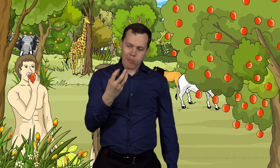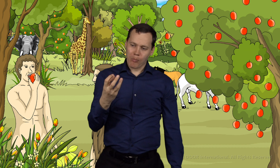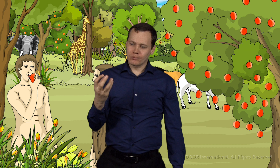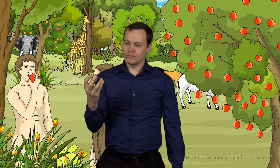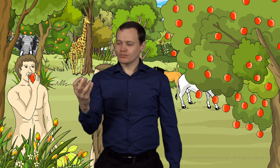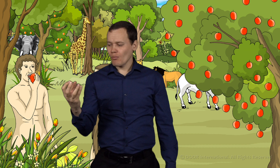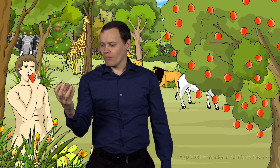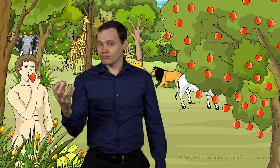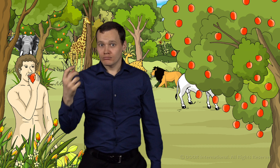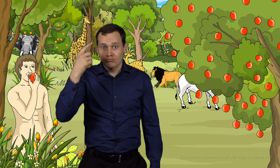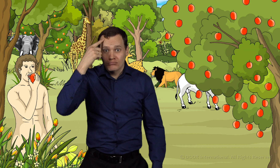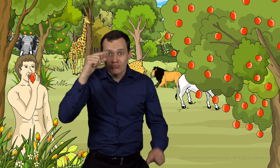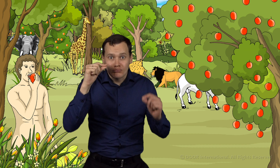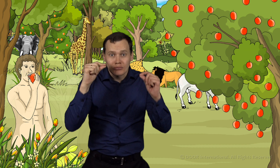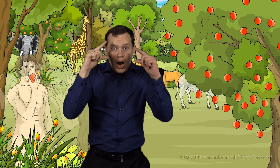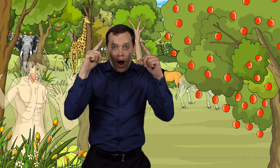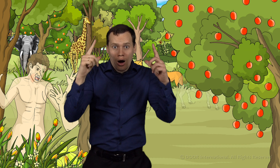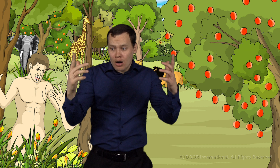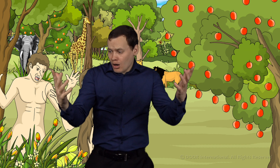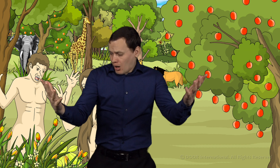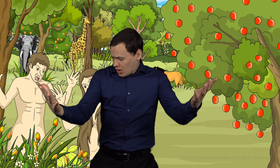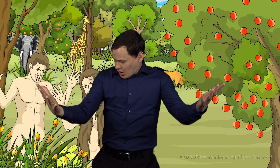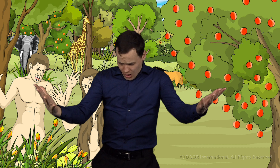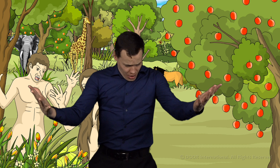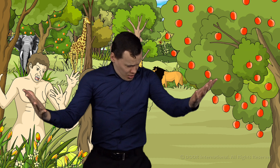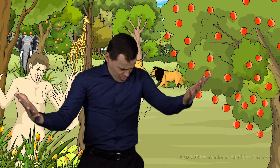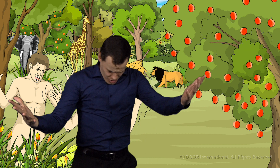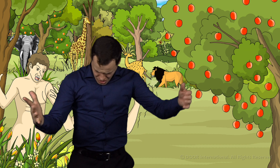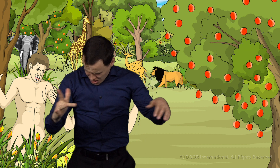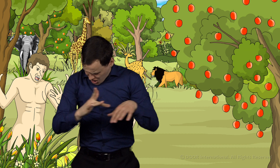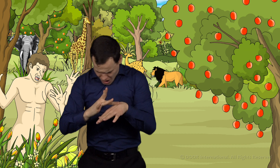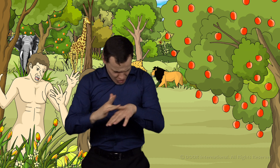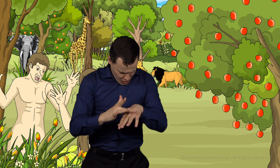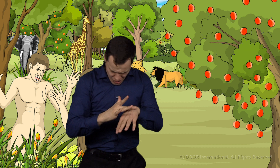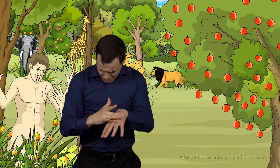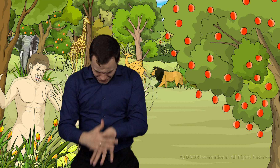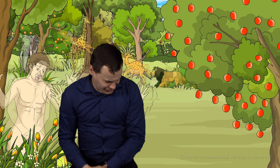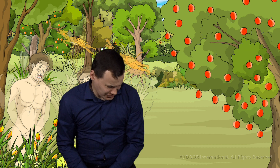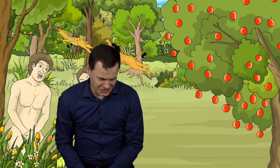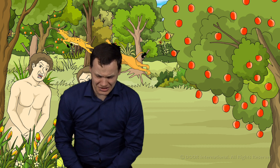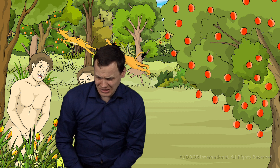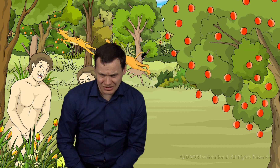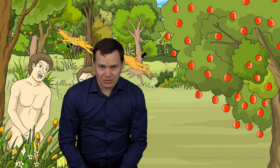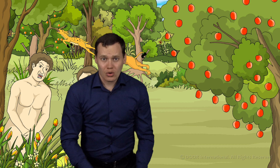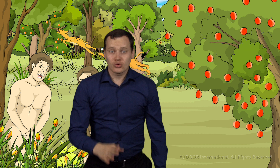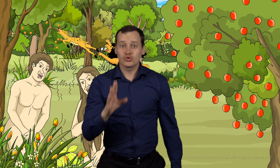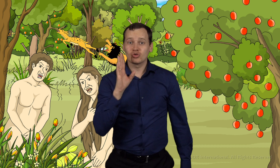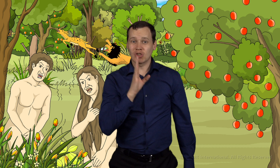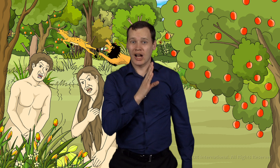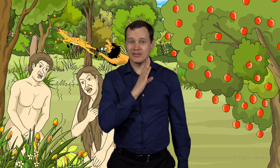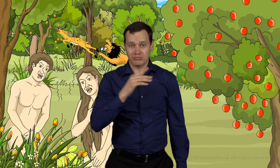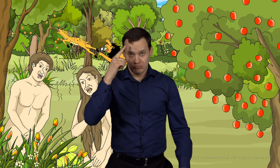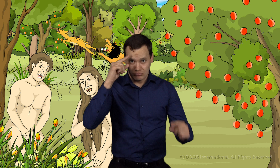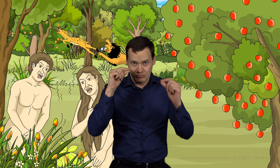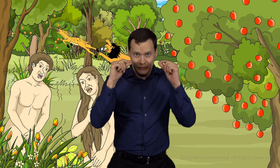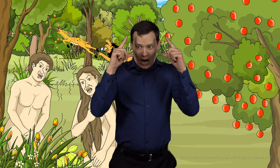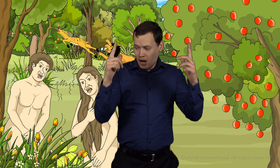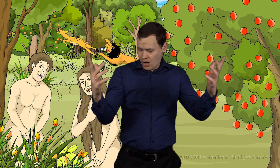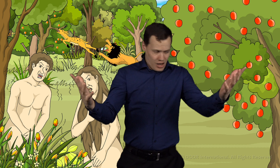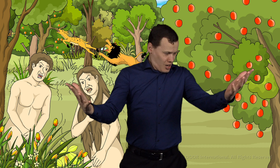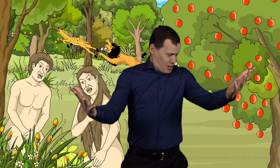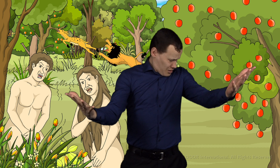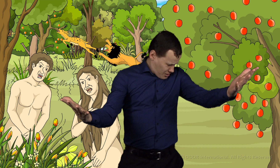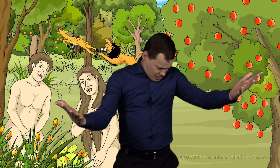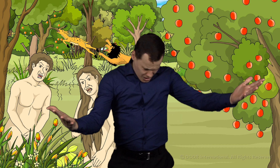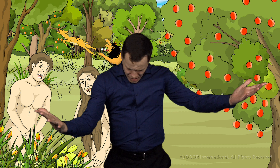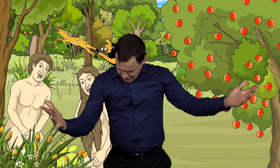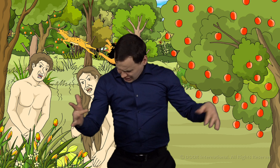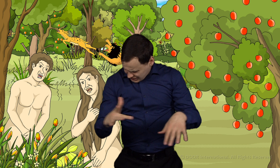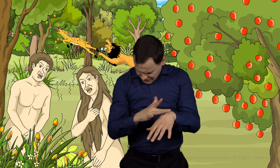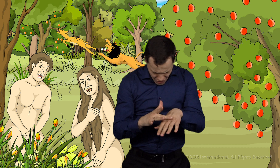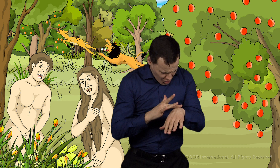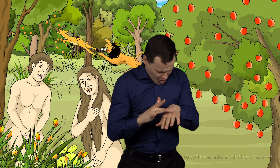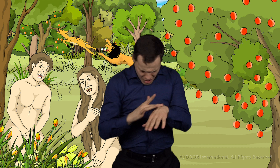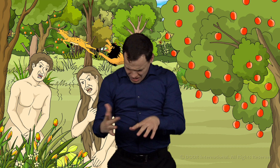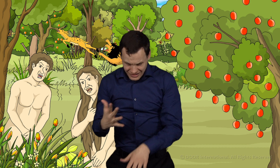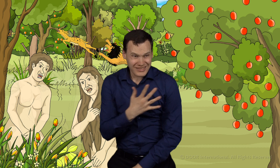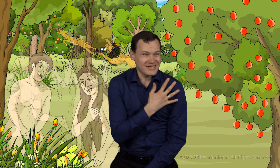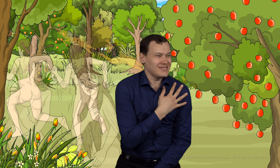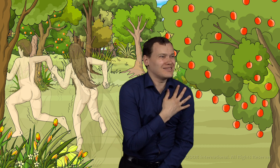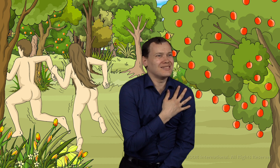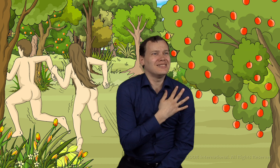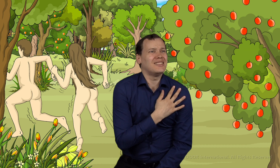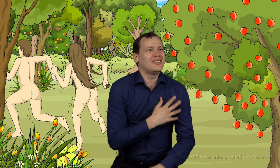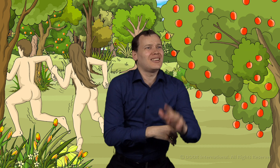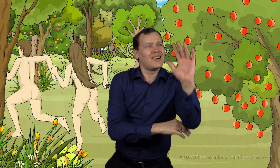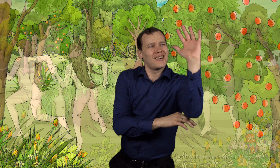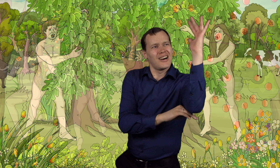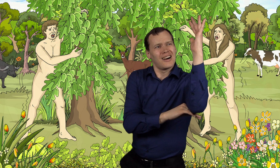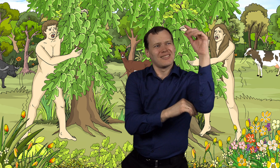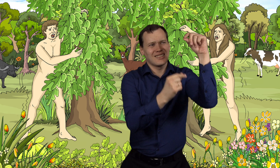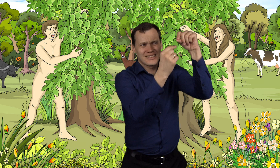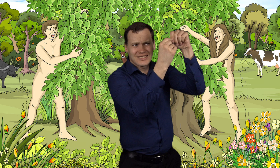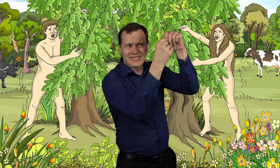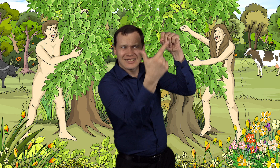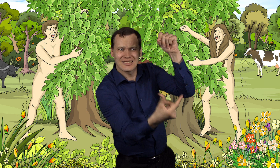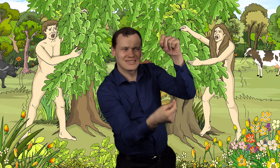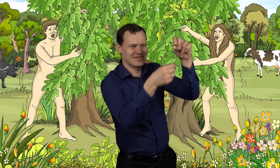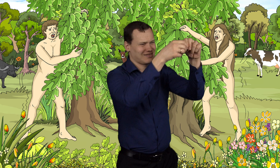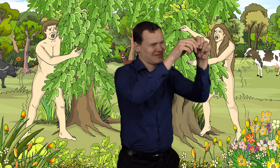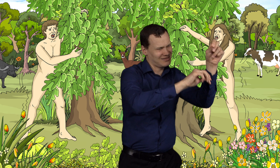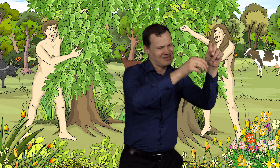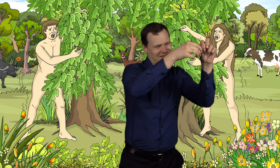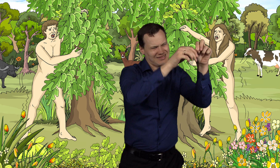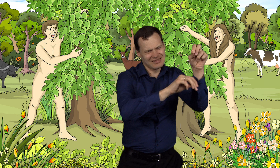And the eyes of both of them were opened, and they knew that they were naked;